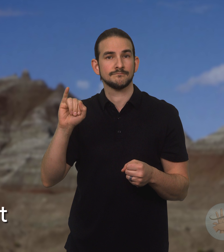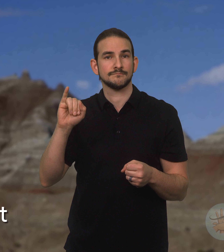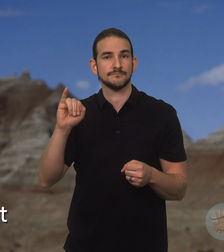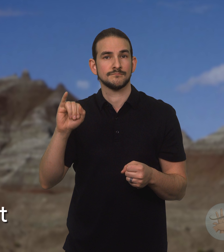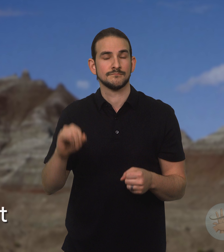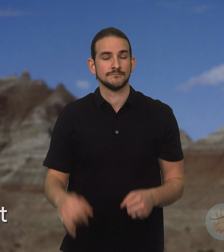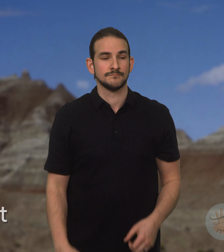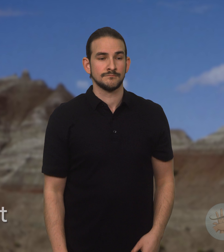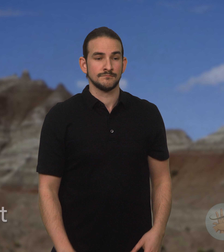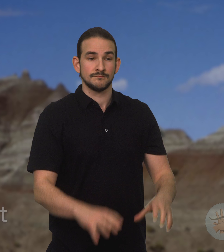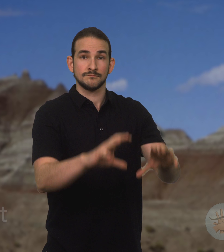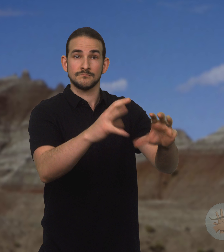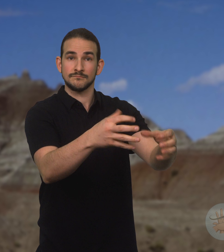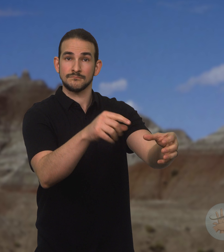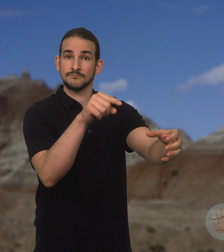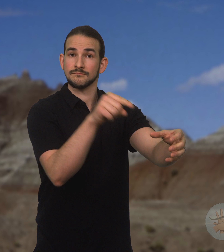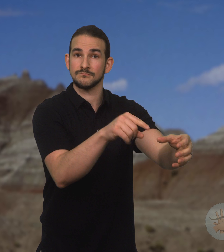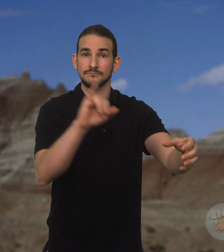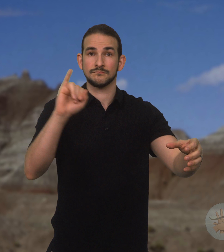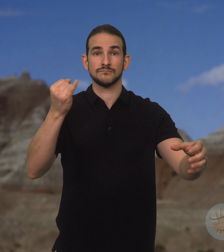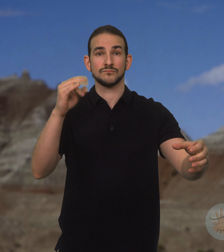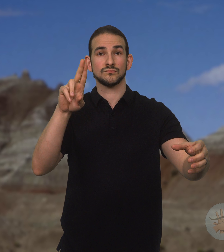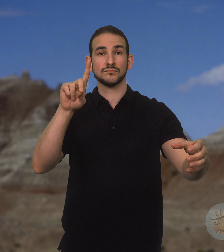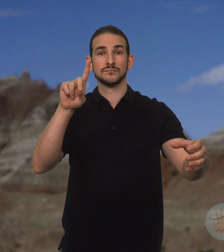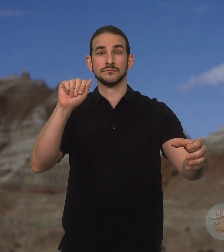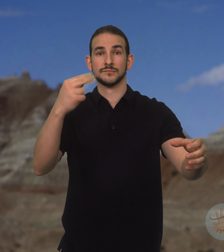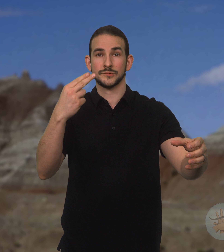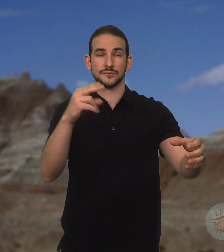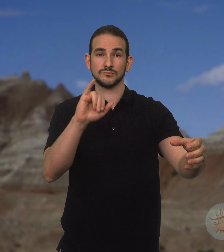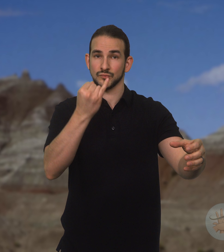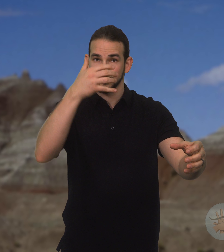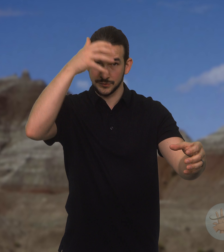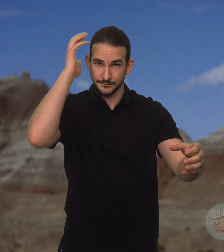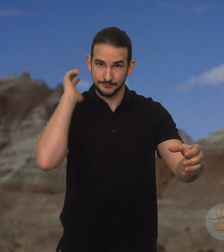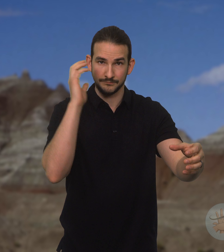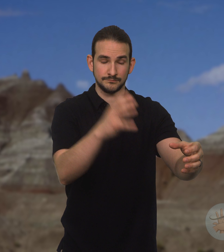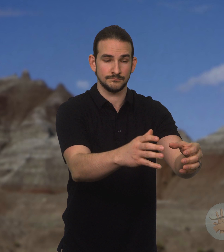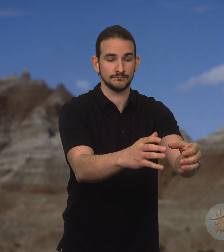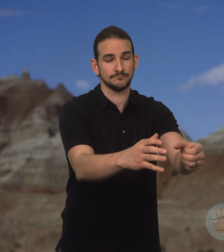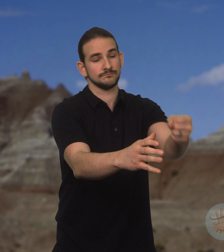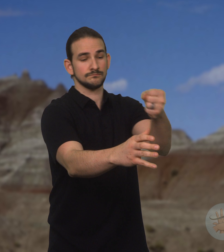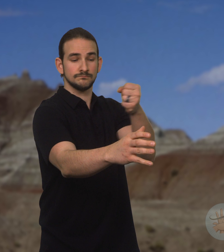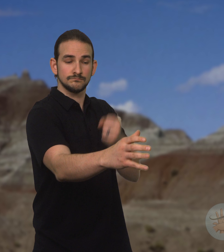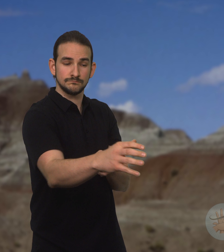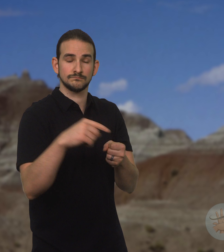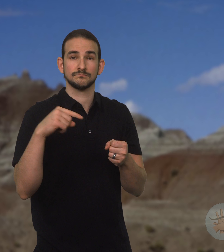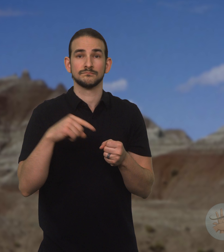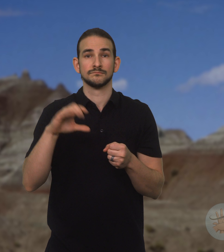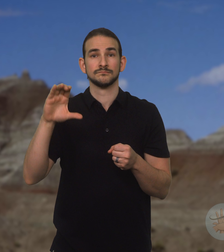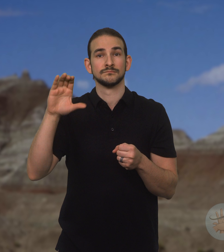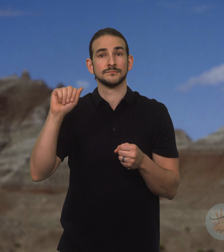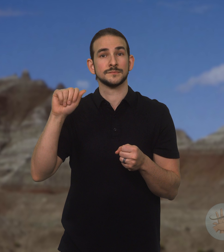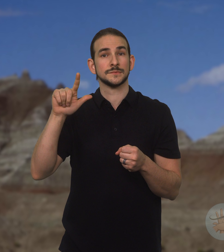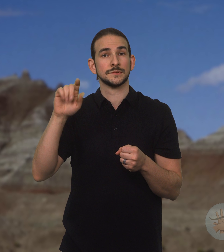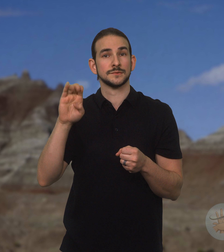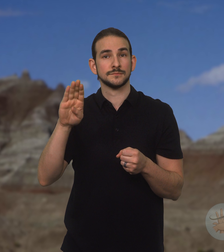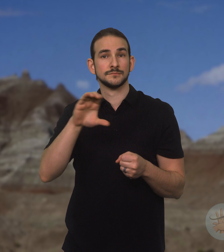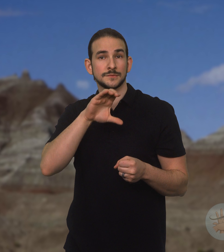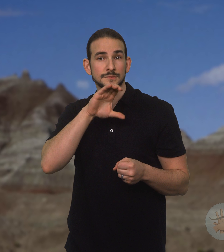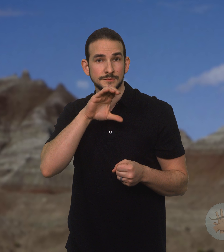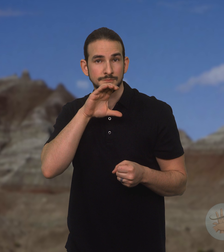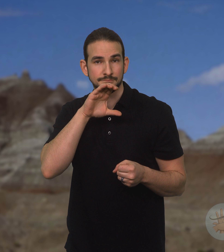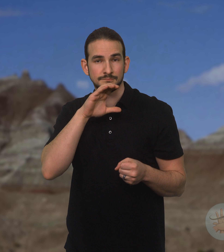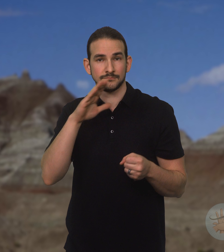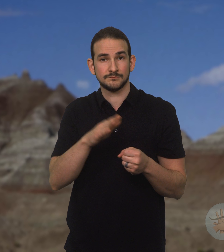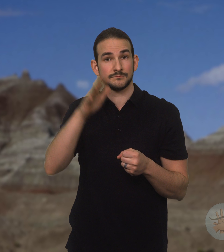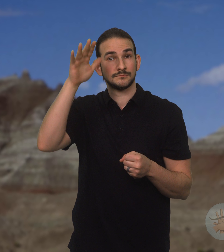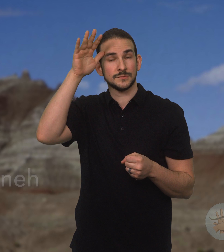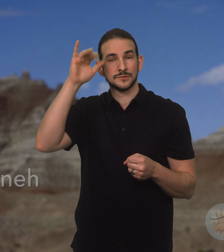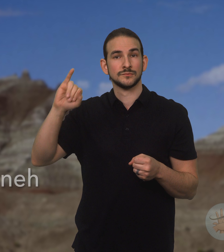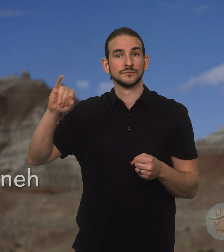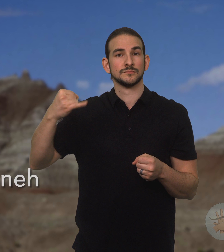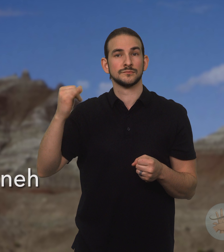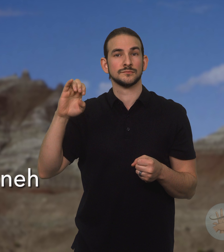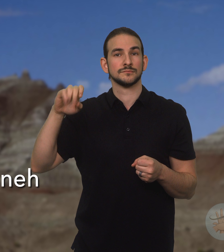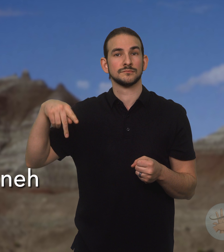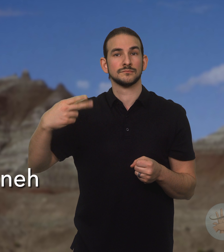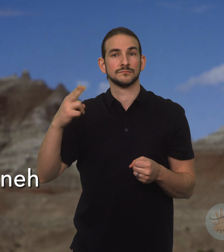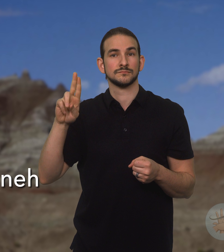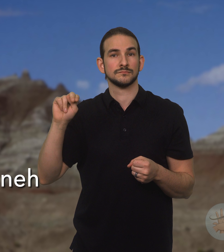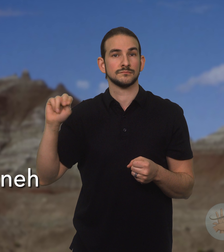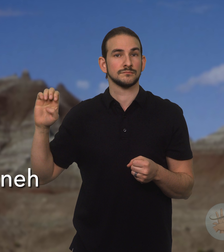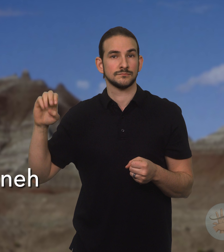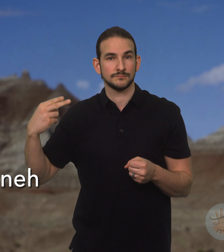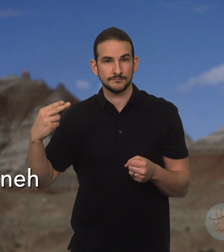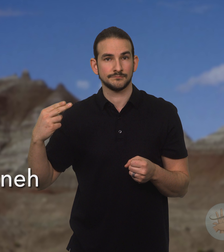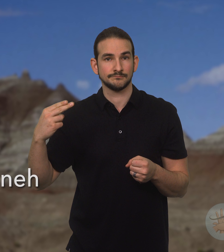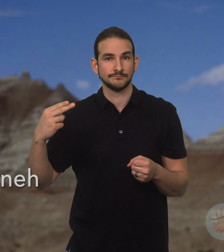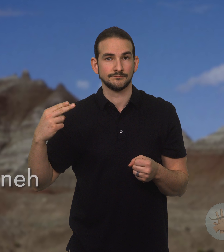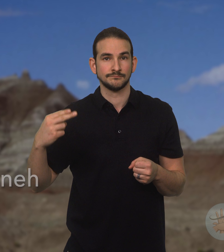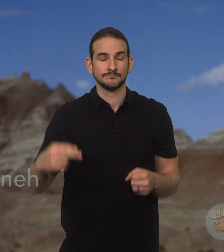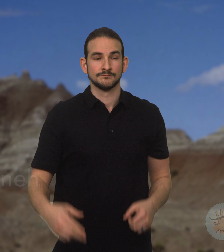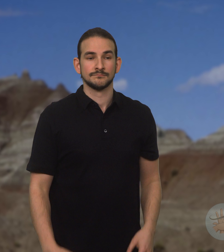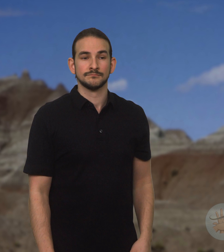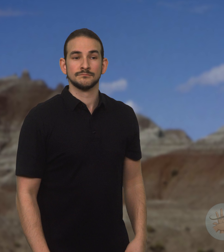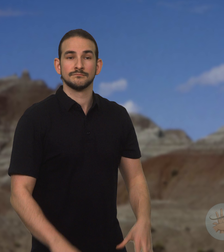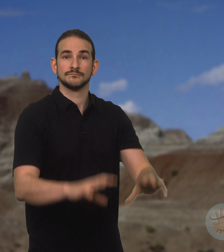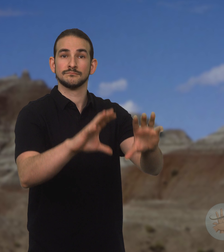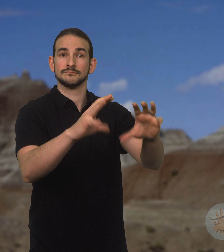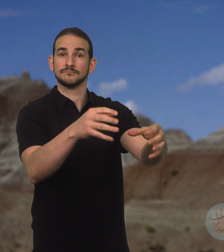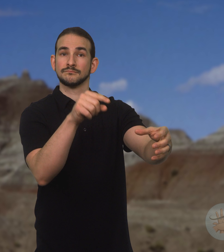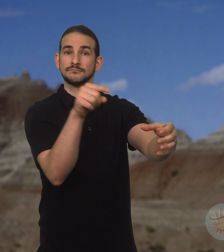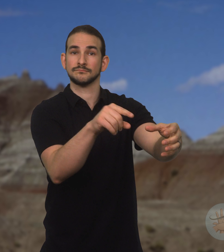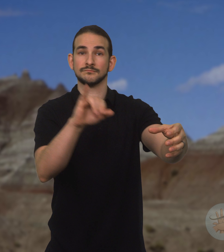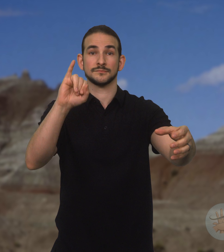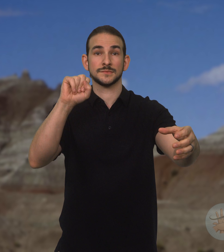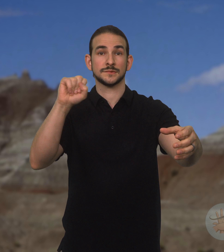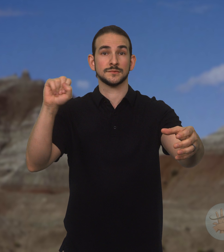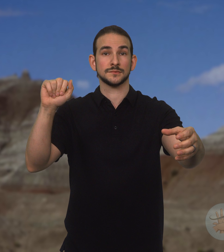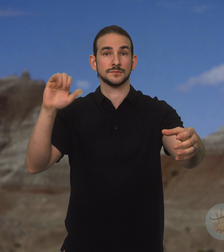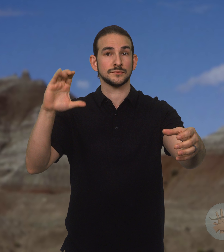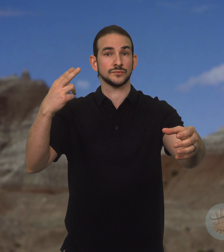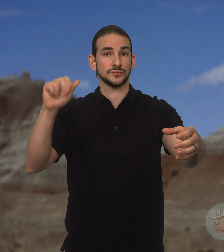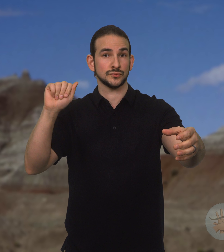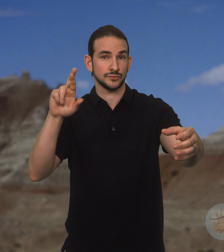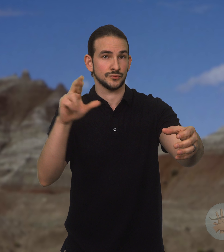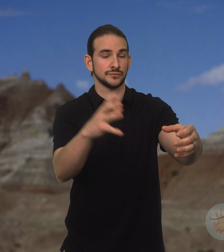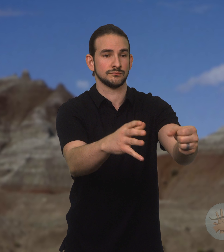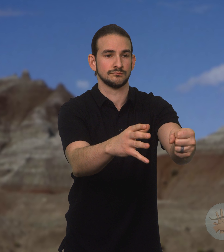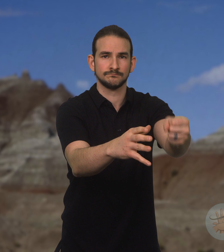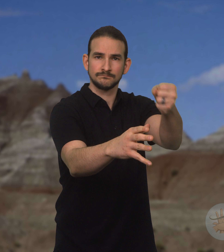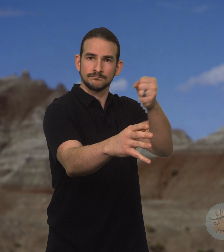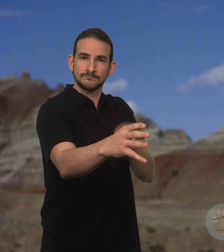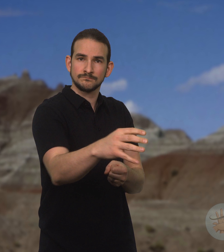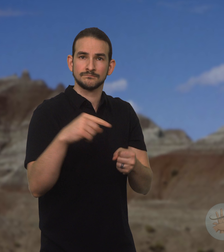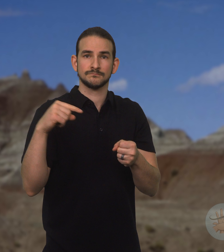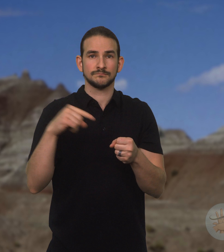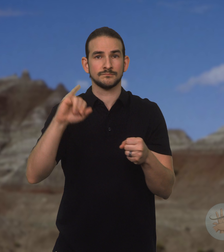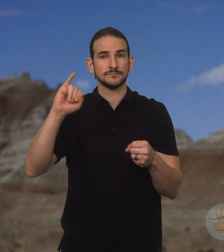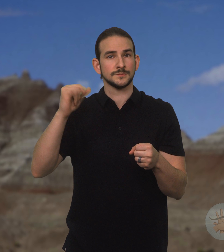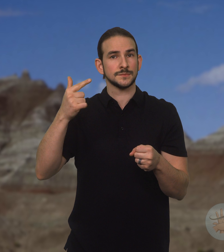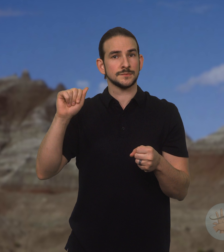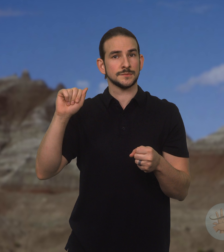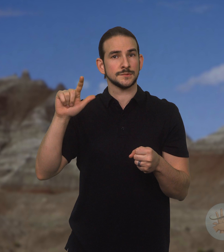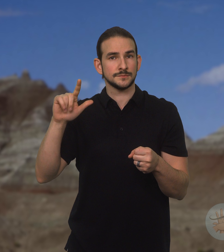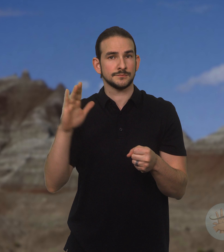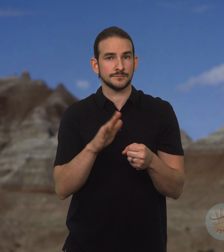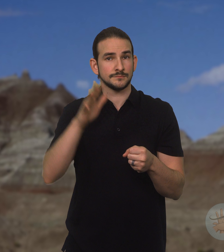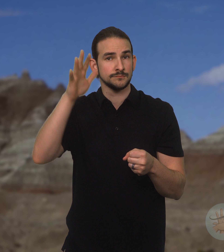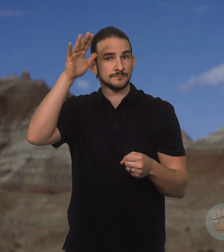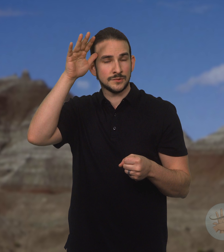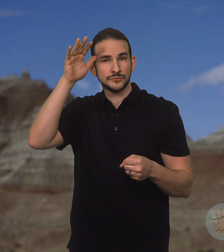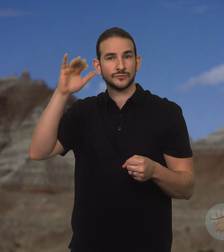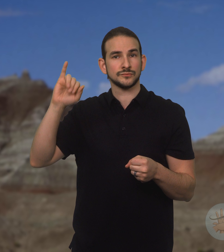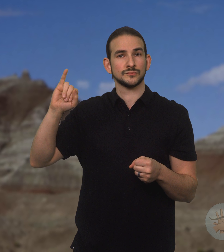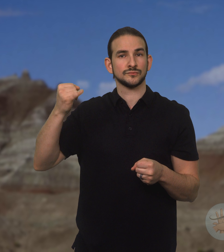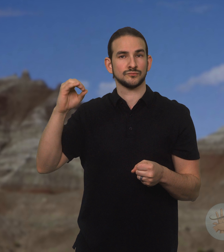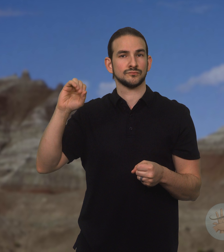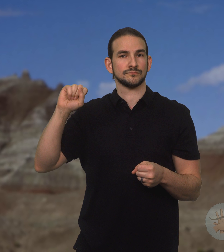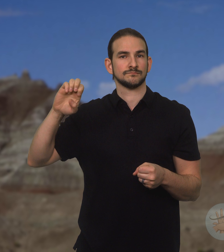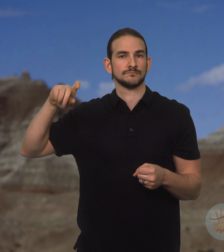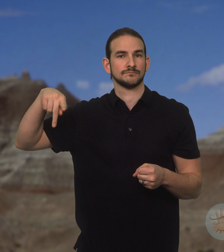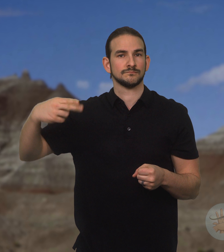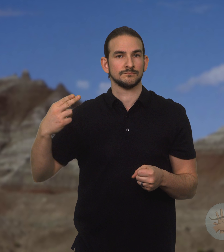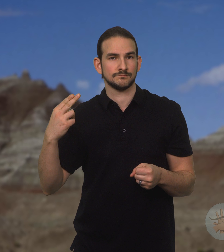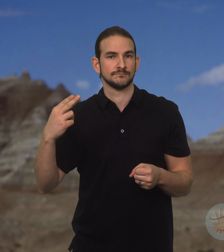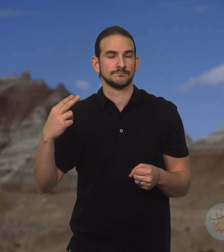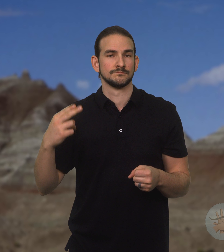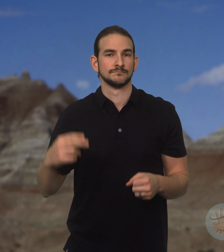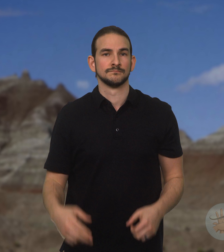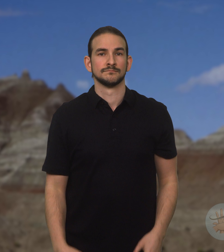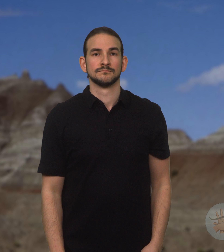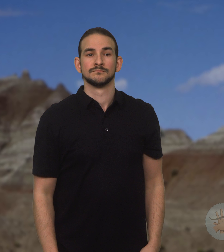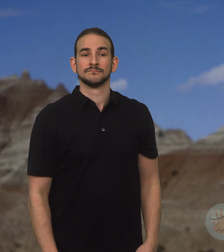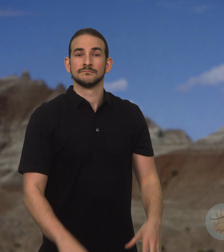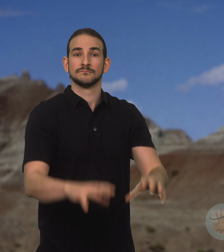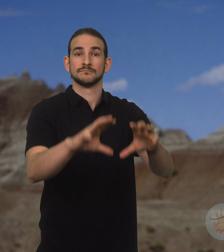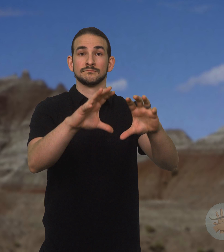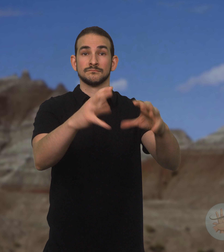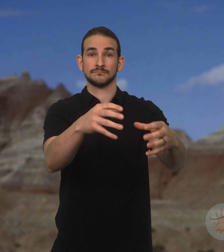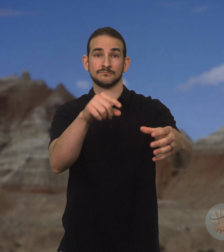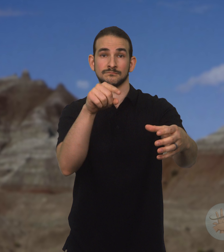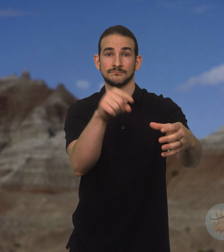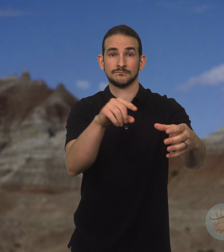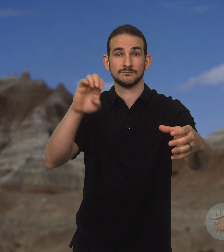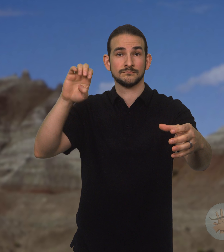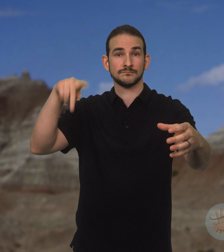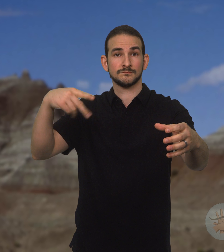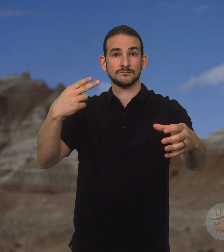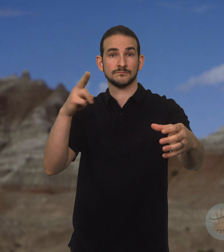from the tribe of Judah, Caleb son of Jephunneh; from the tribe of Issachar, Igal son of Joseph;